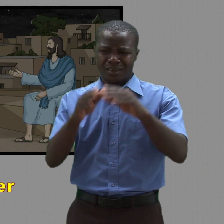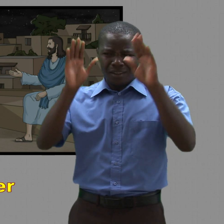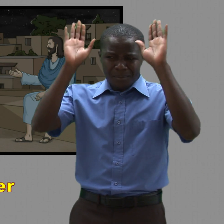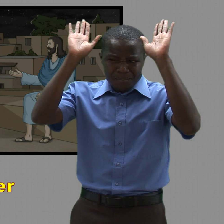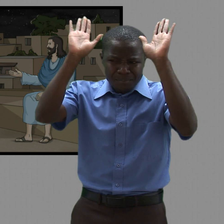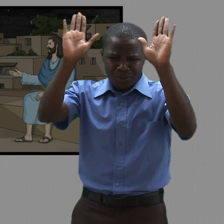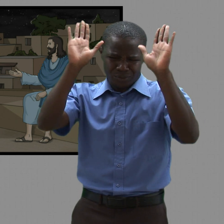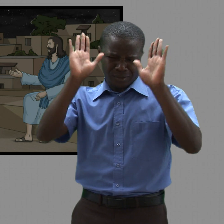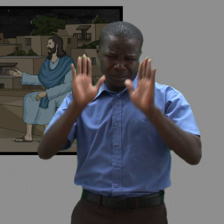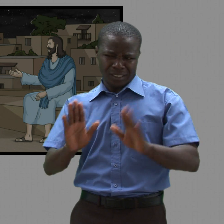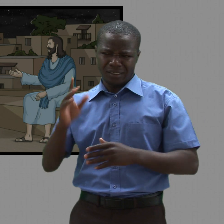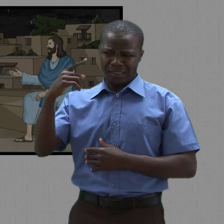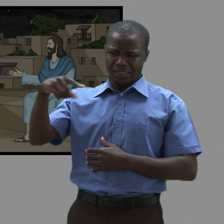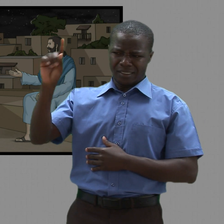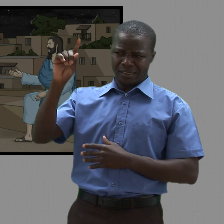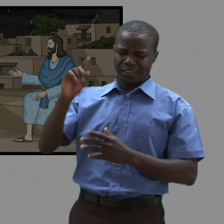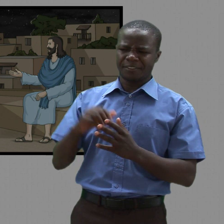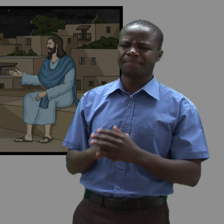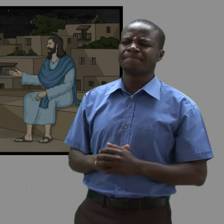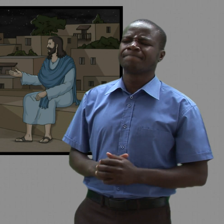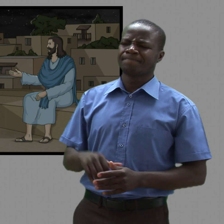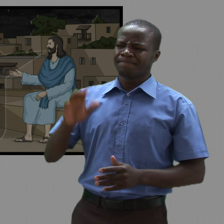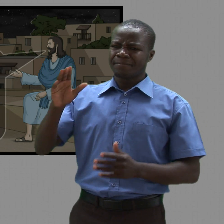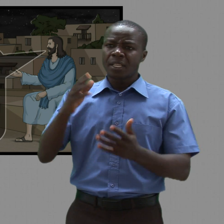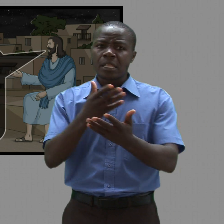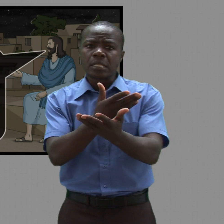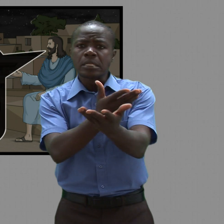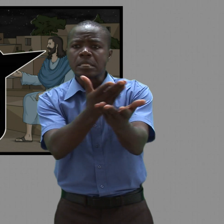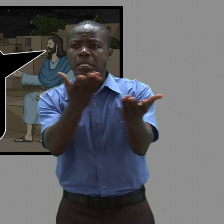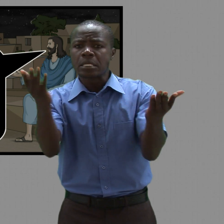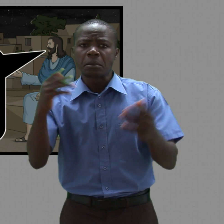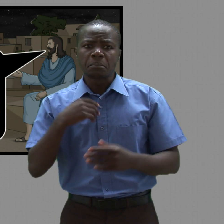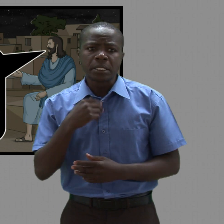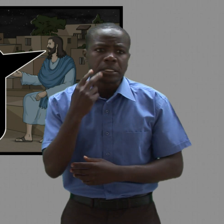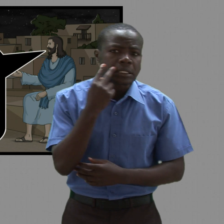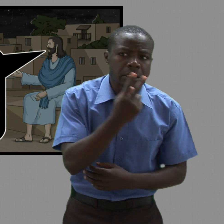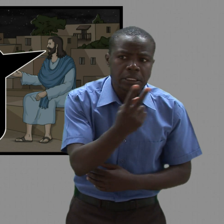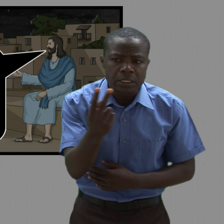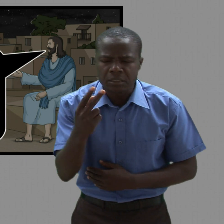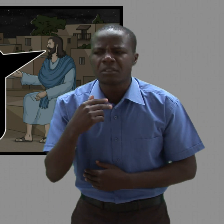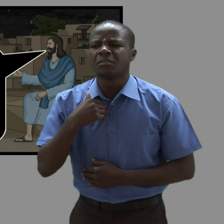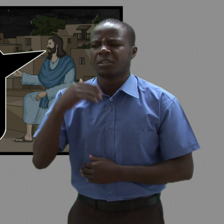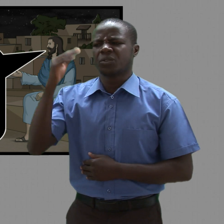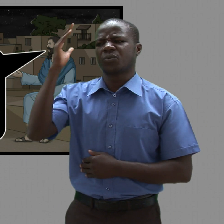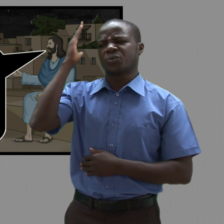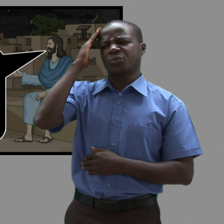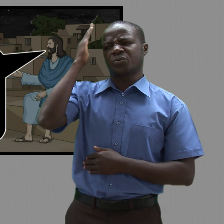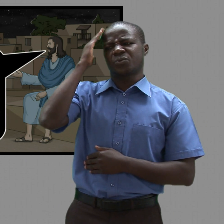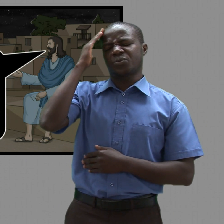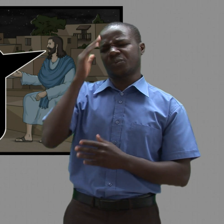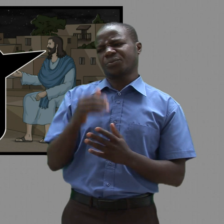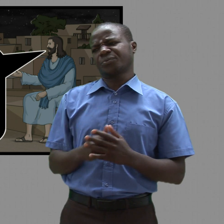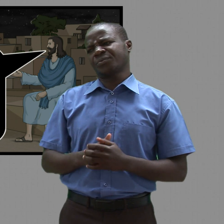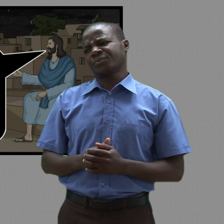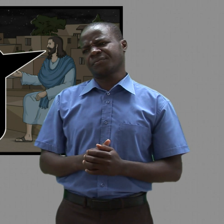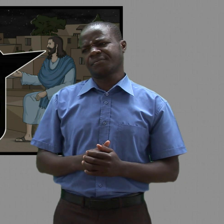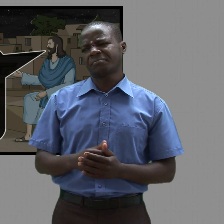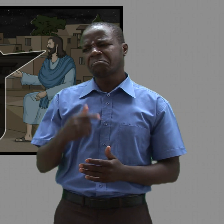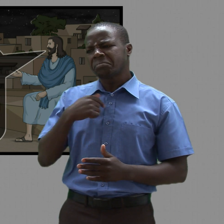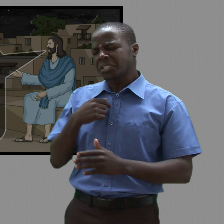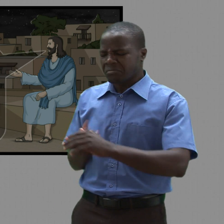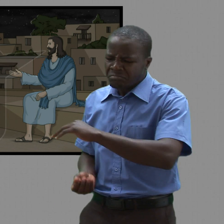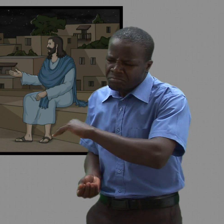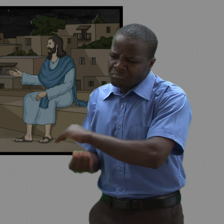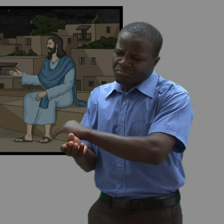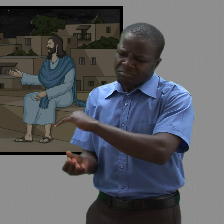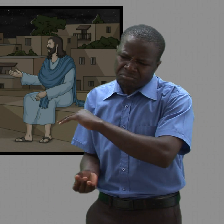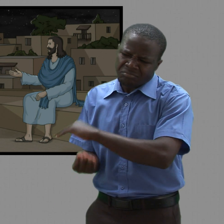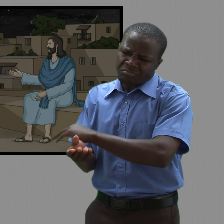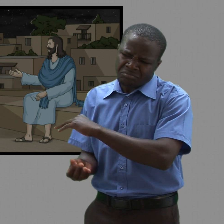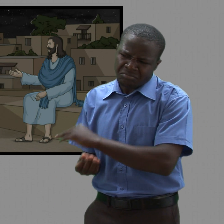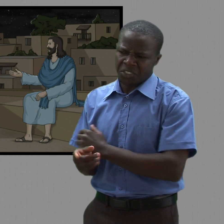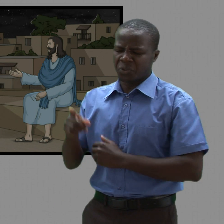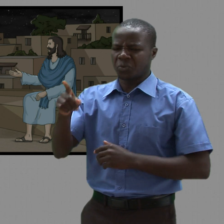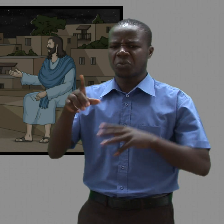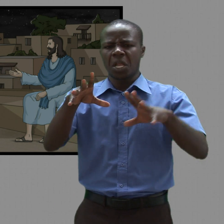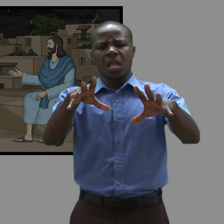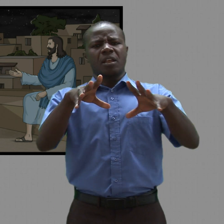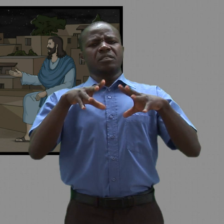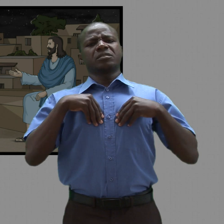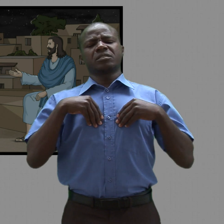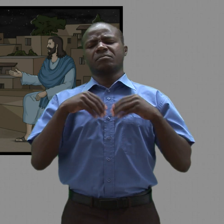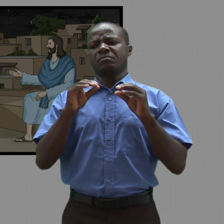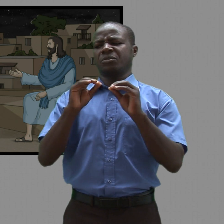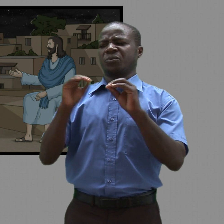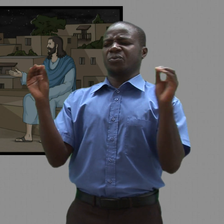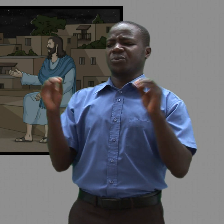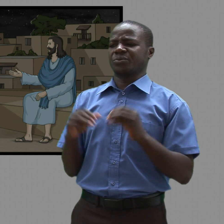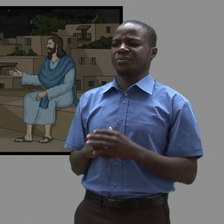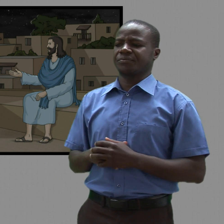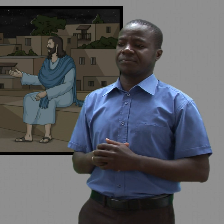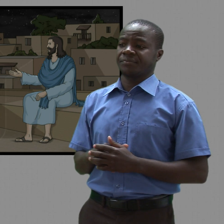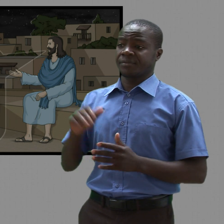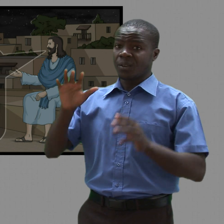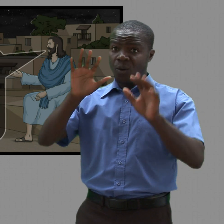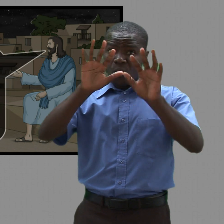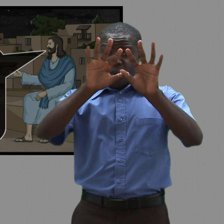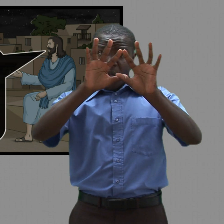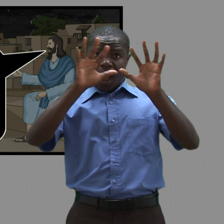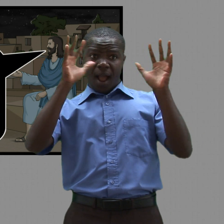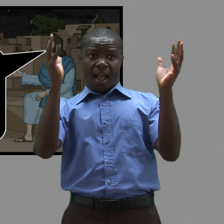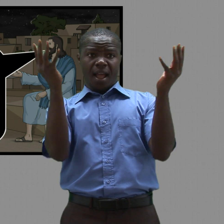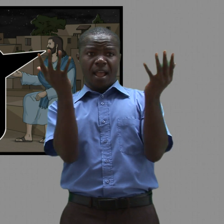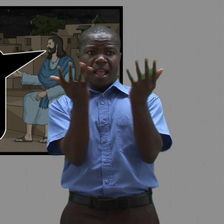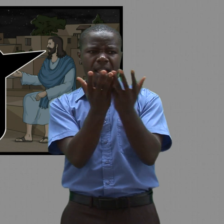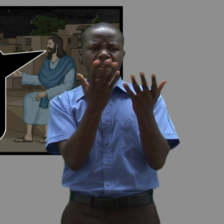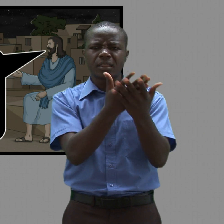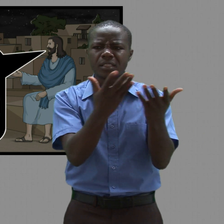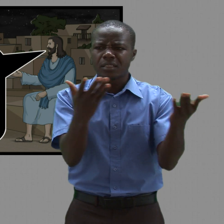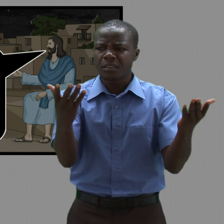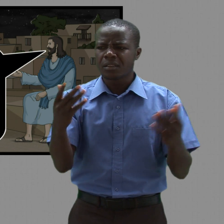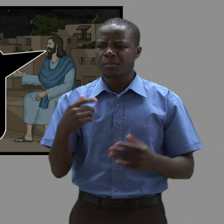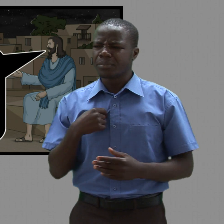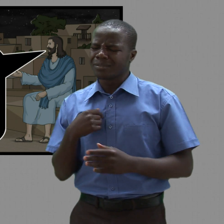No one has ascended into heaven except the One who descended from heaven—the Son of Man.